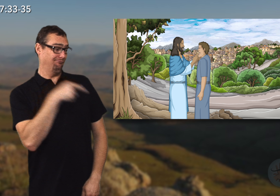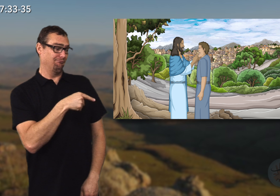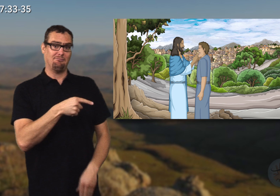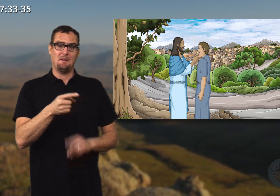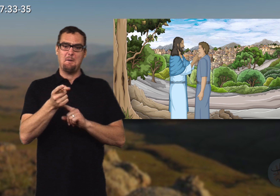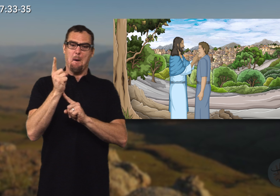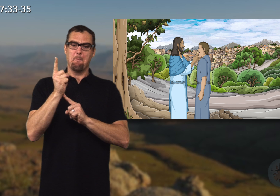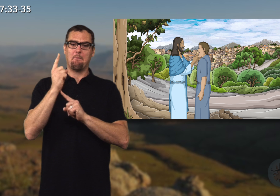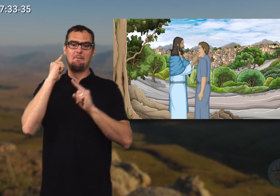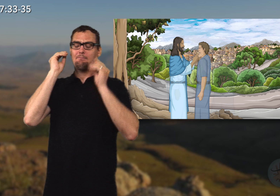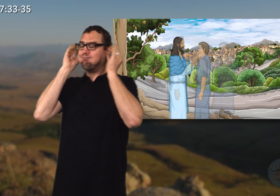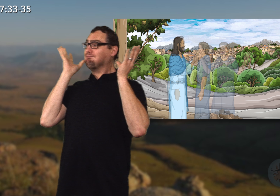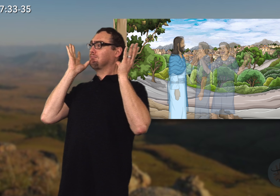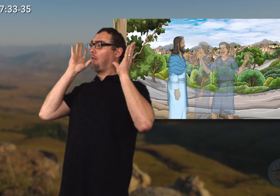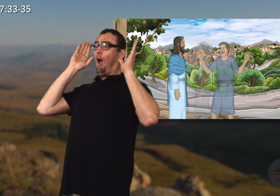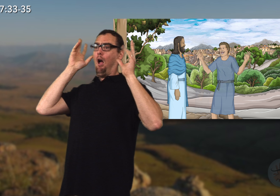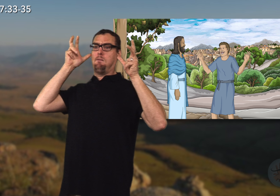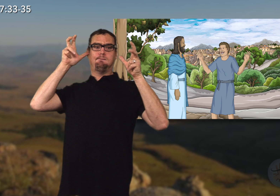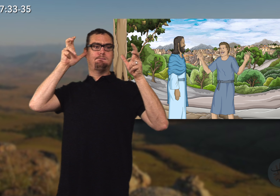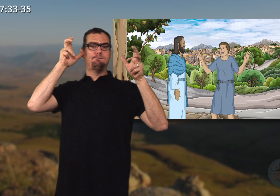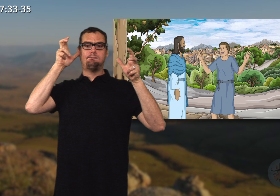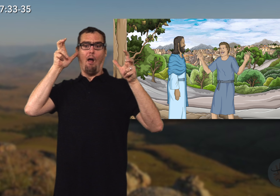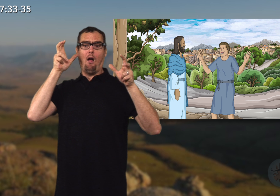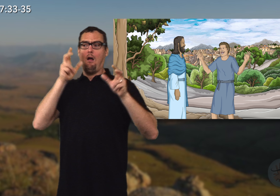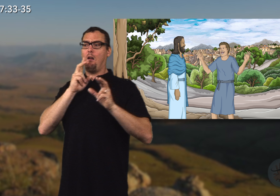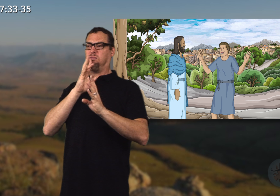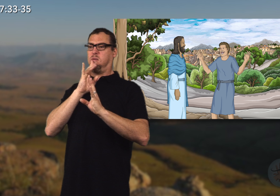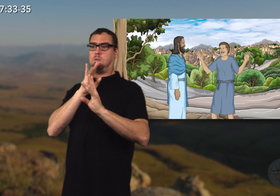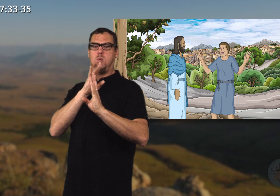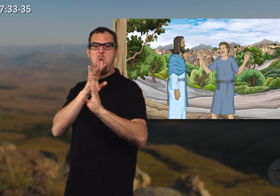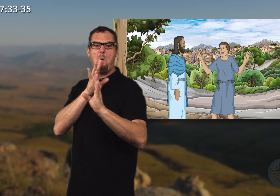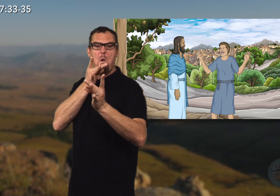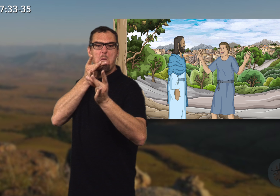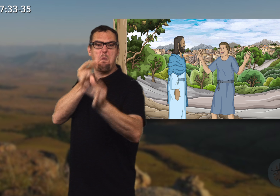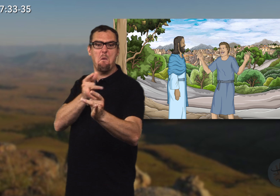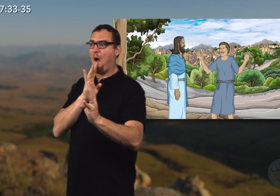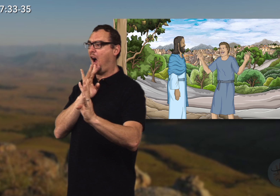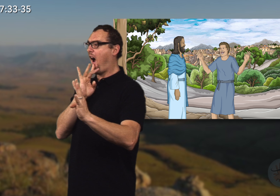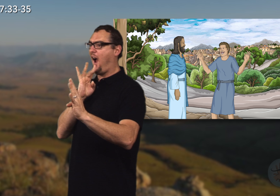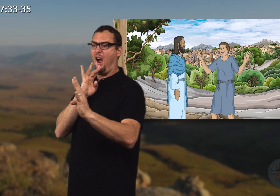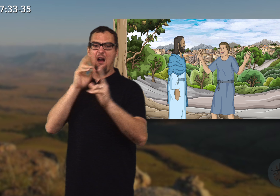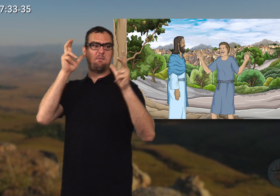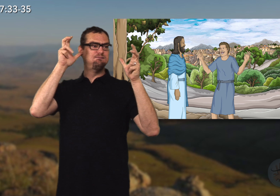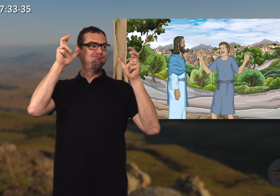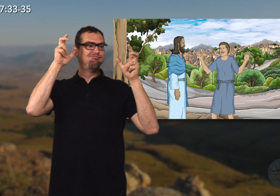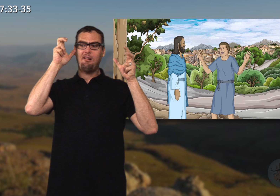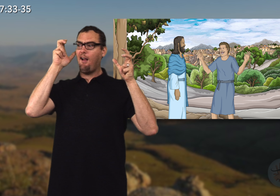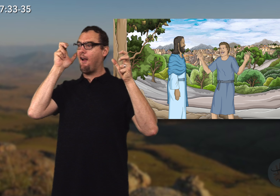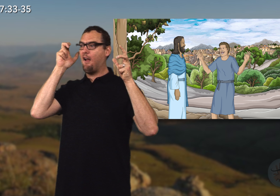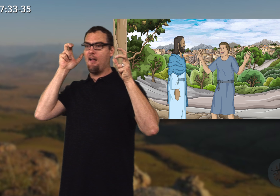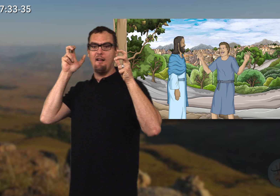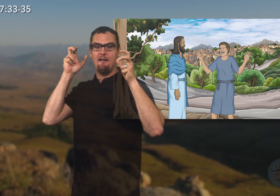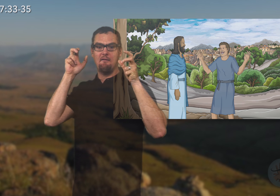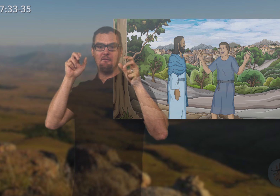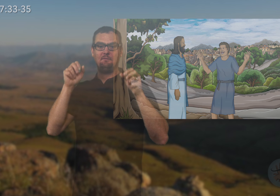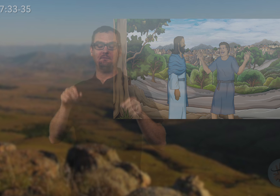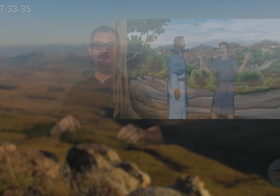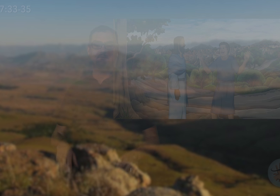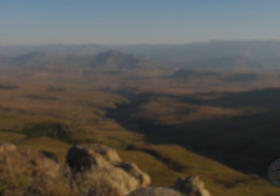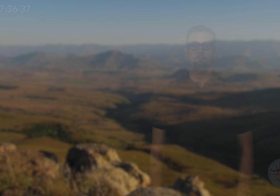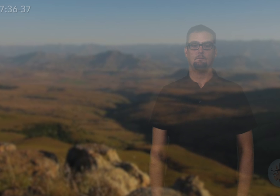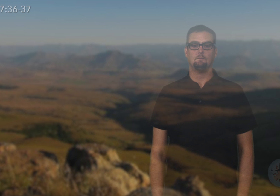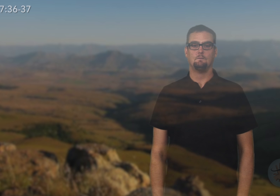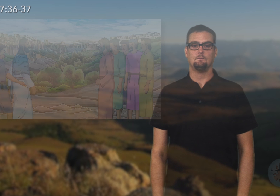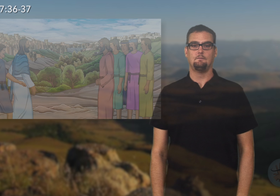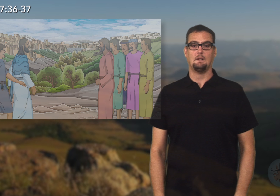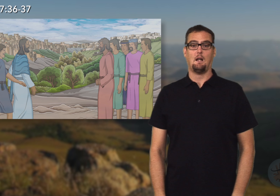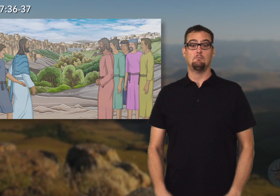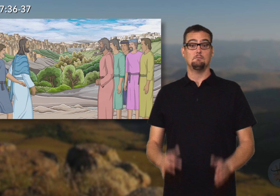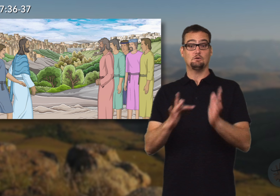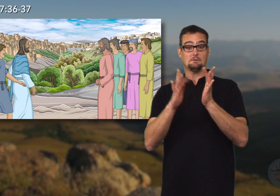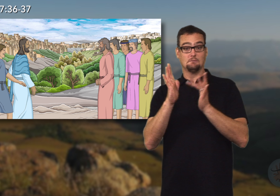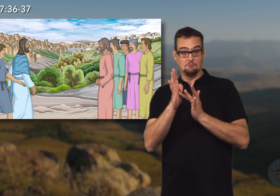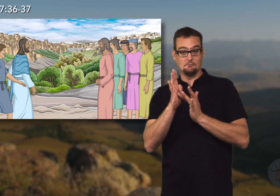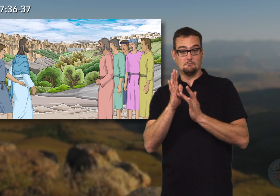Immediately the man’s ears were opened and his tongue was released, and he began to speak plainly.